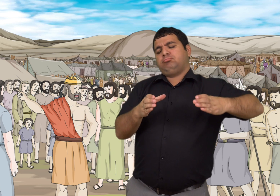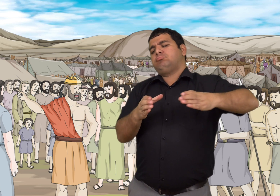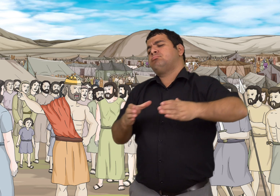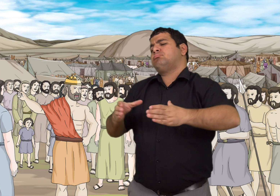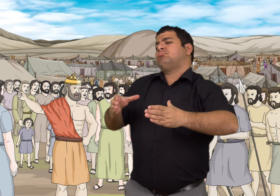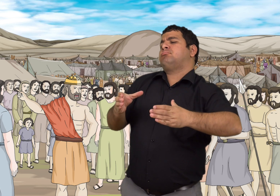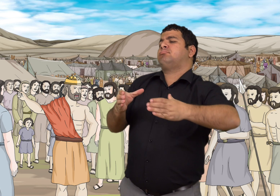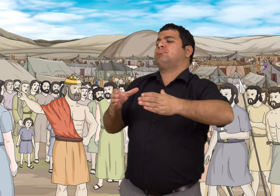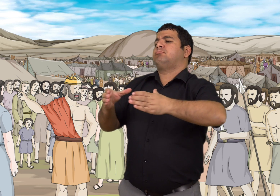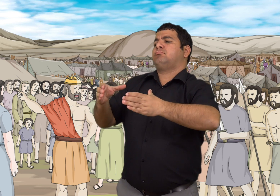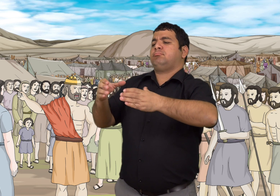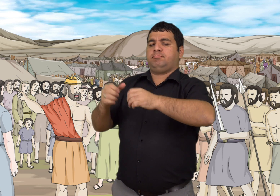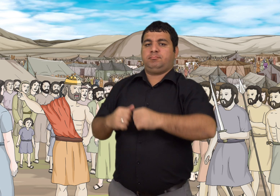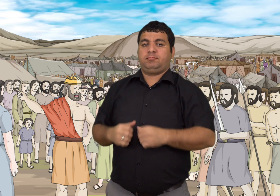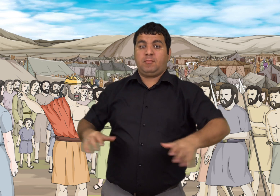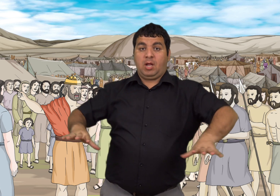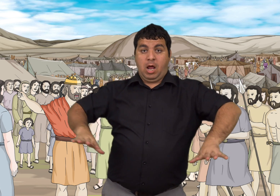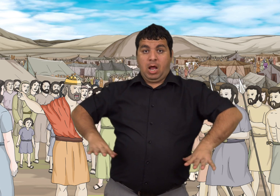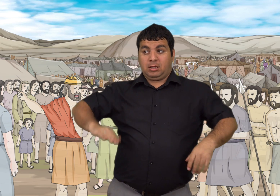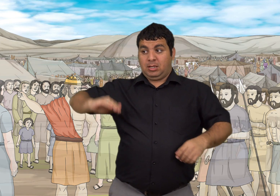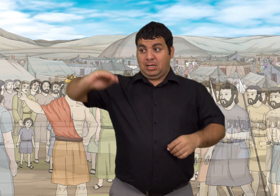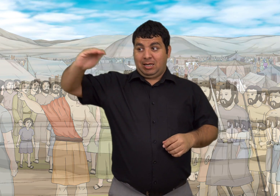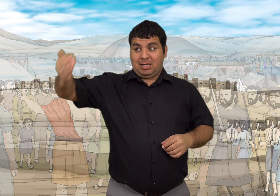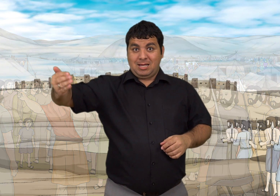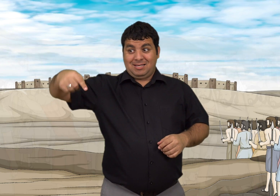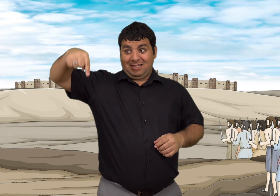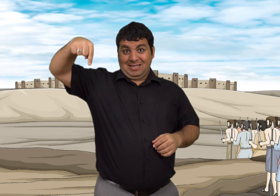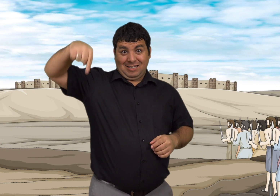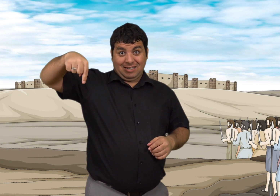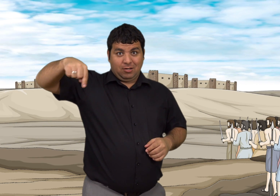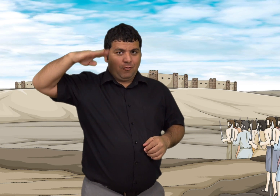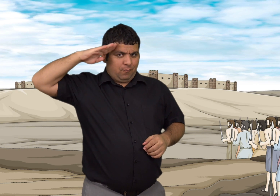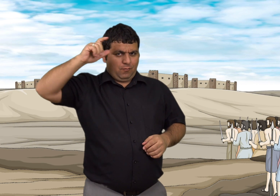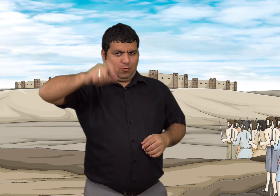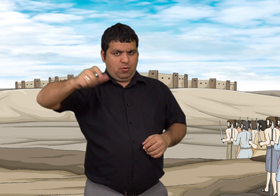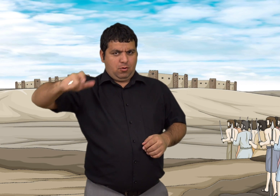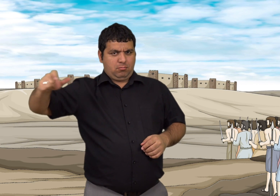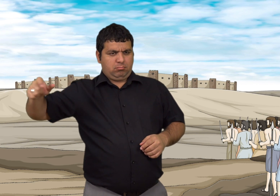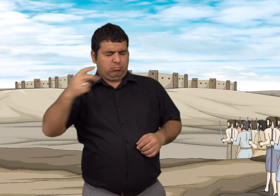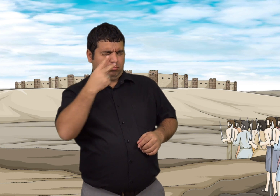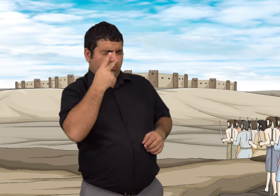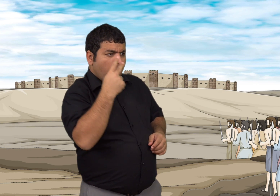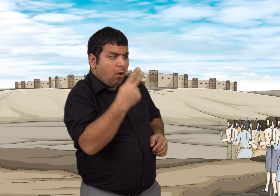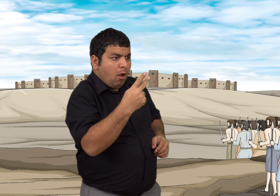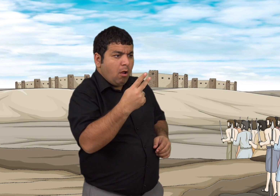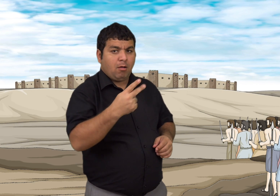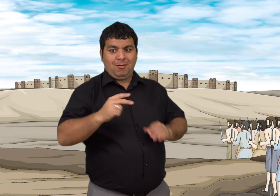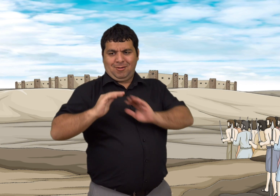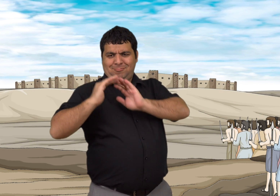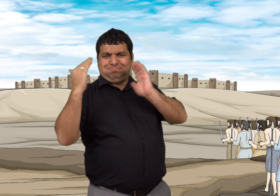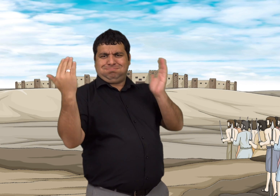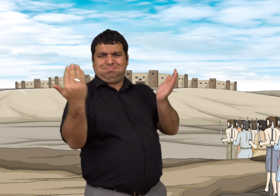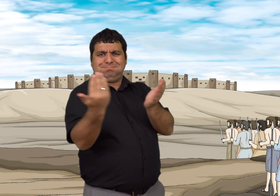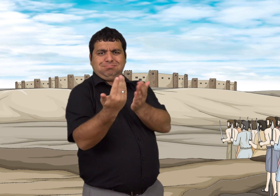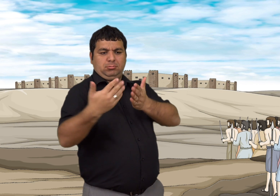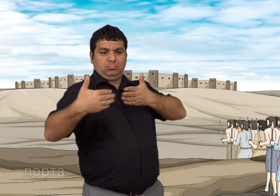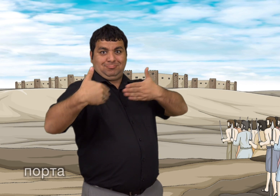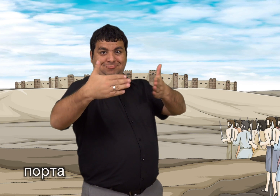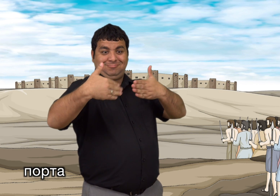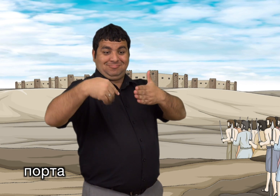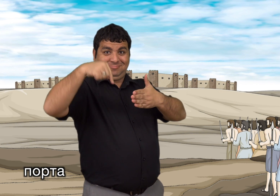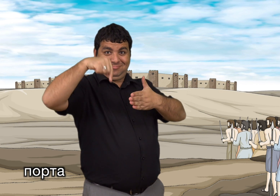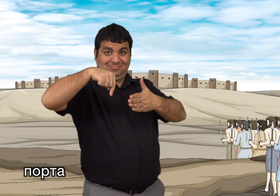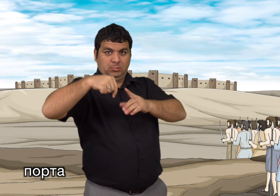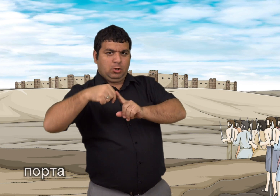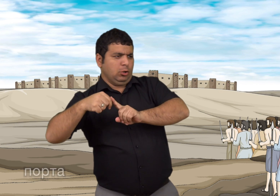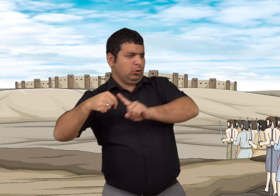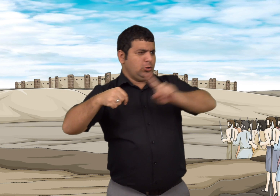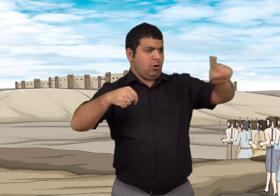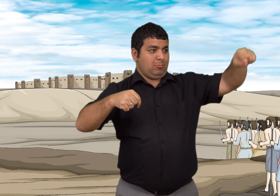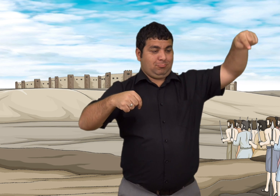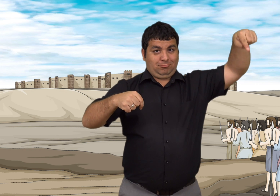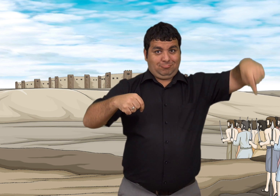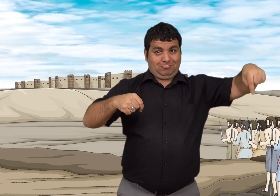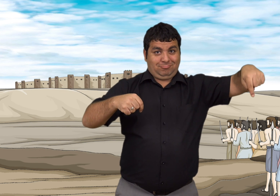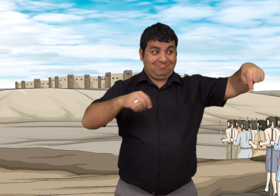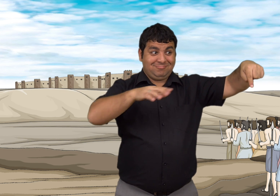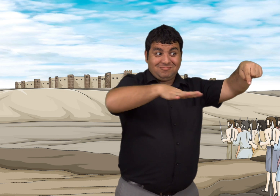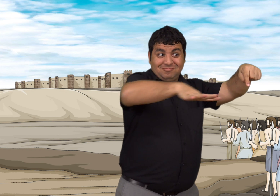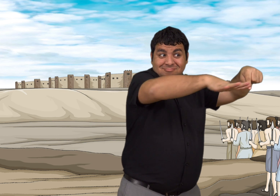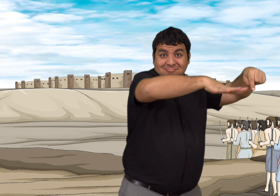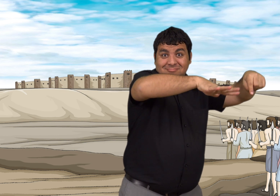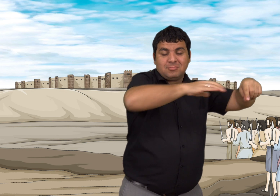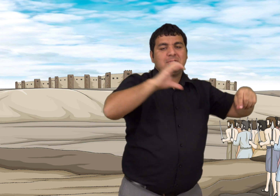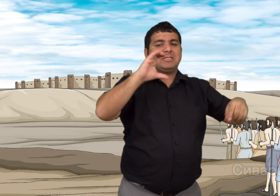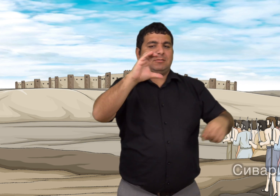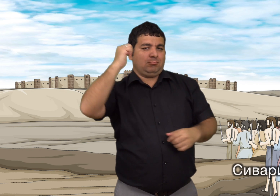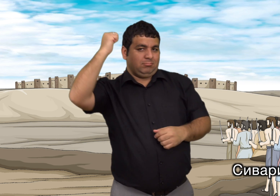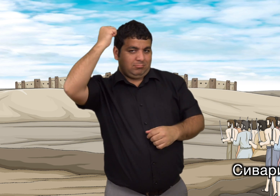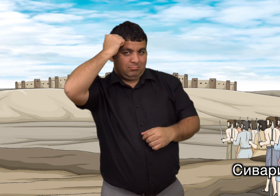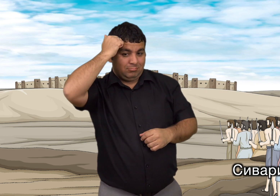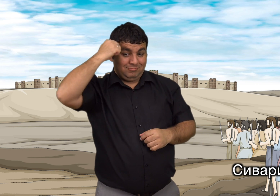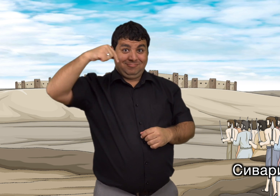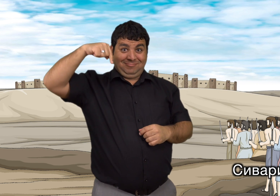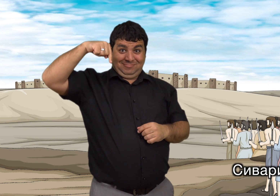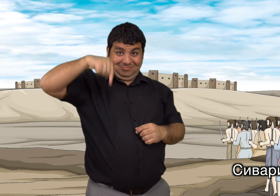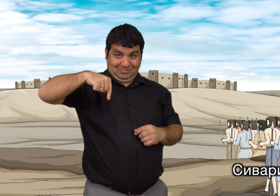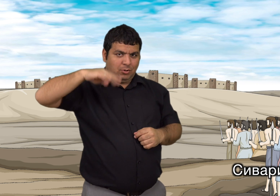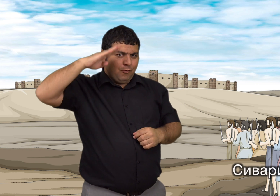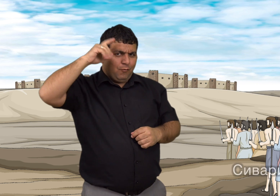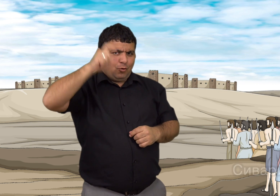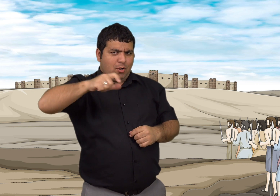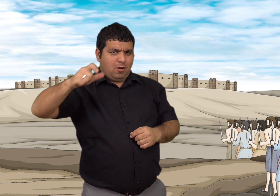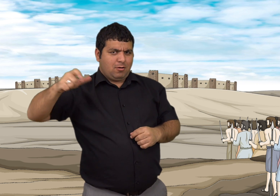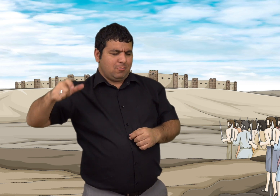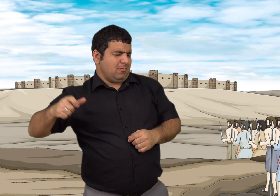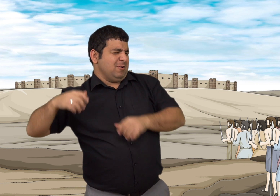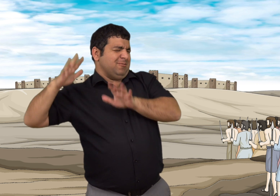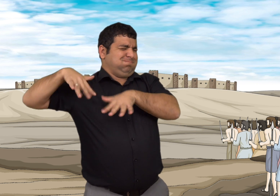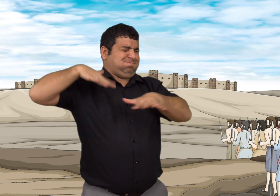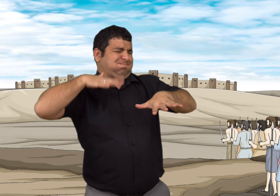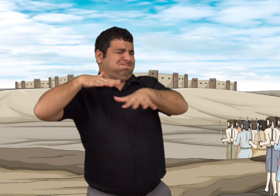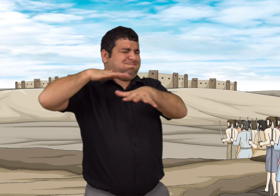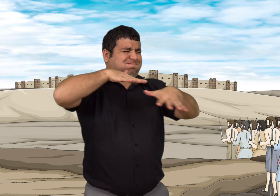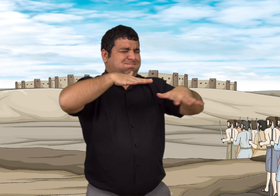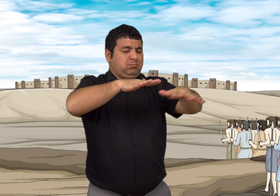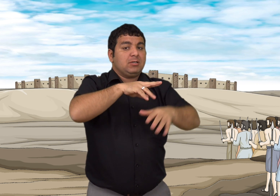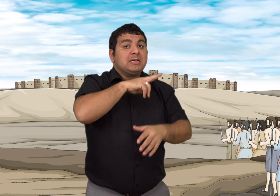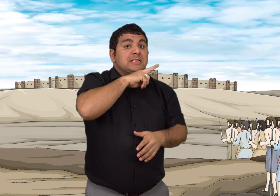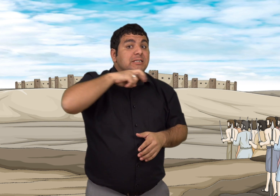So about three thousand men went up, but they fled before the men of Ai.